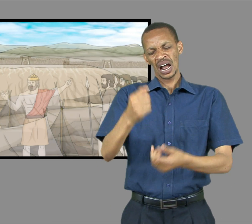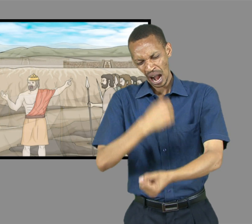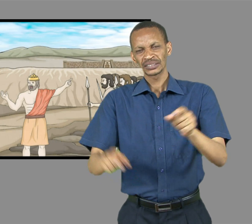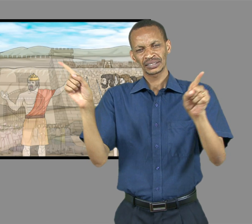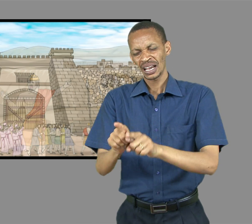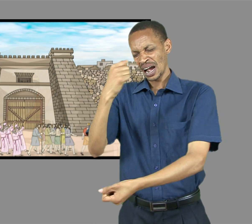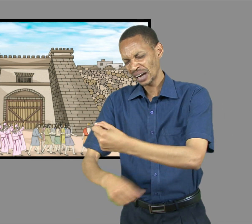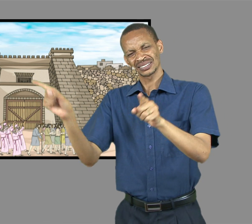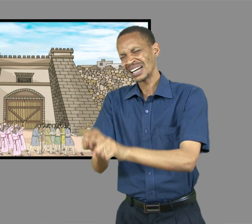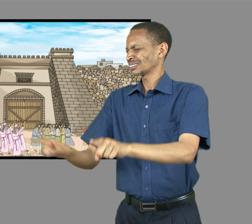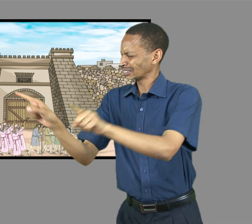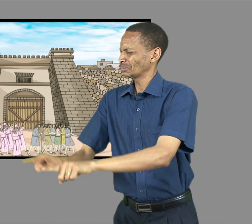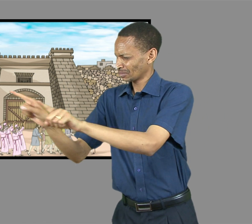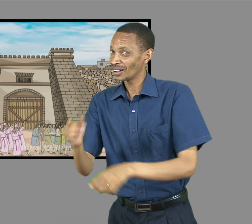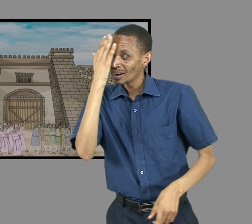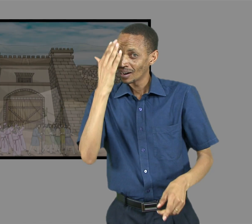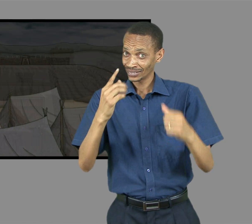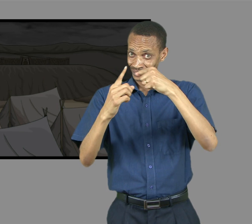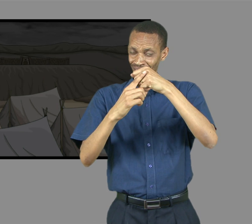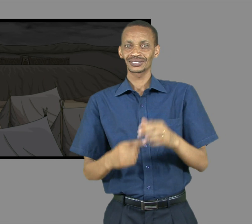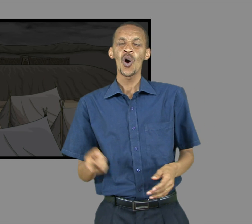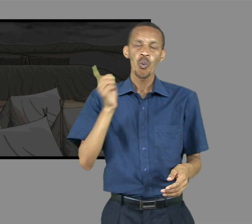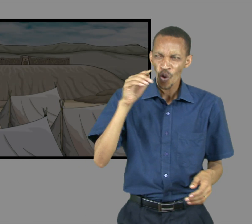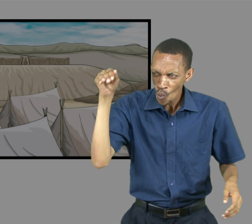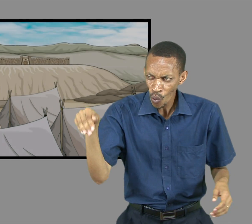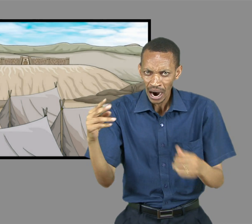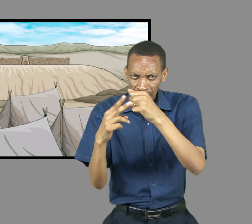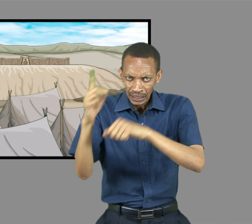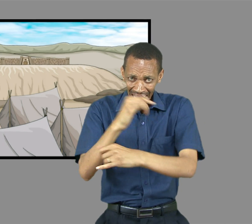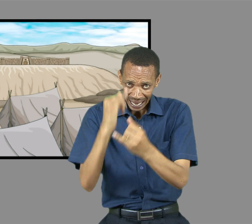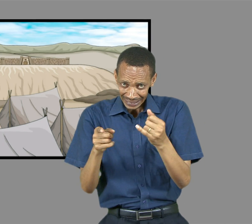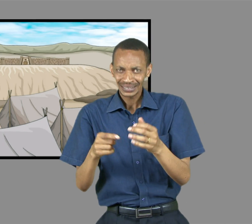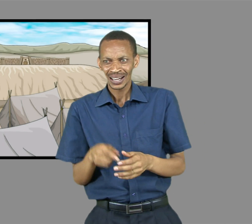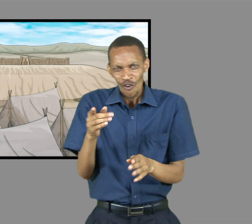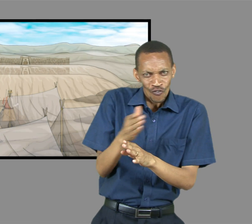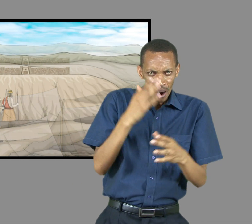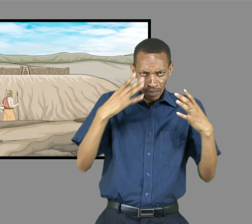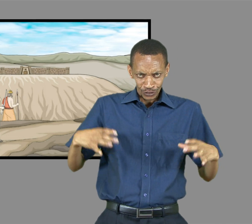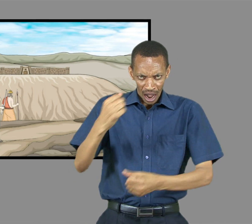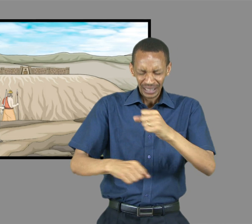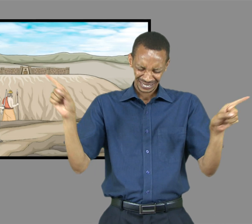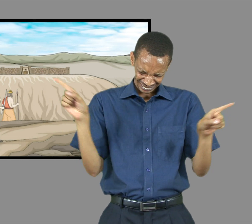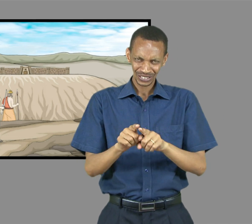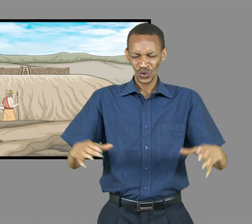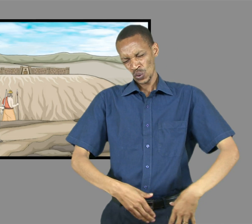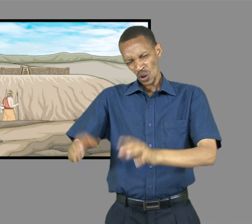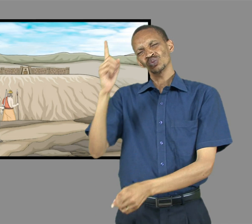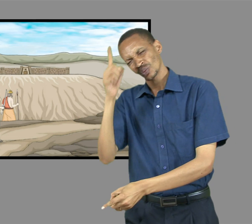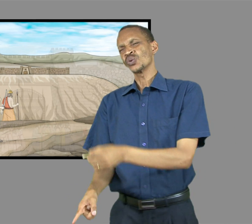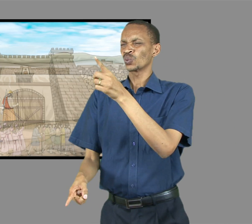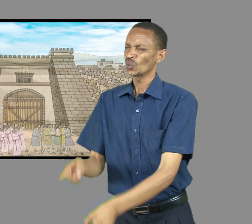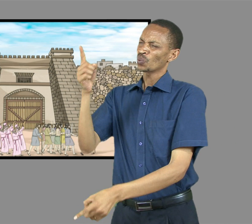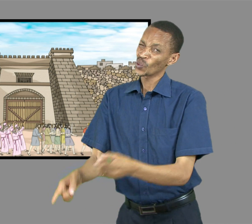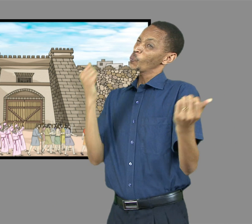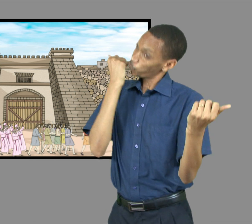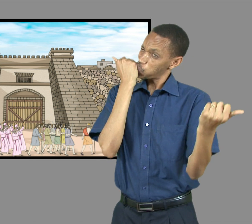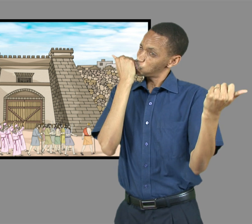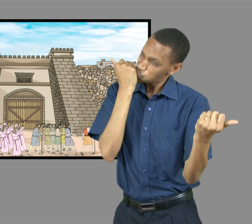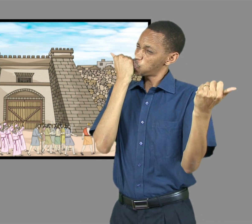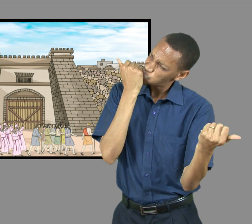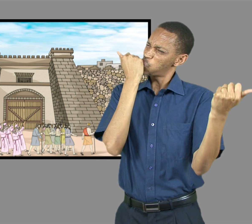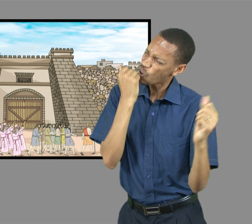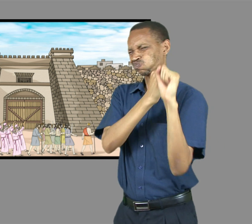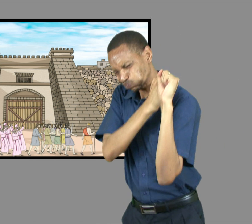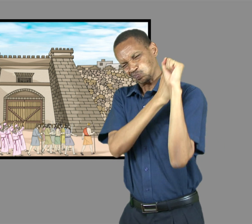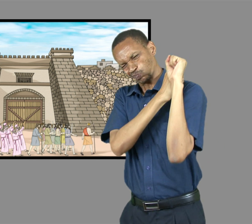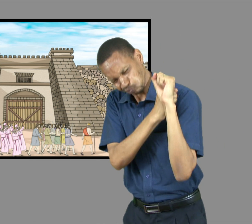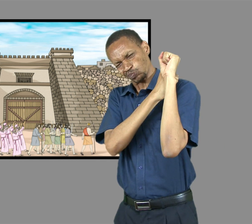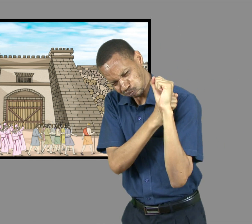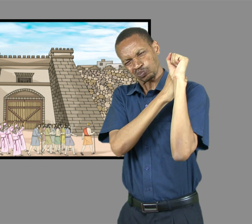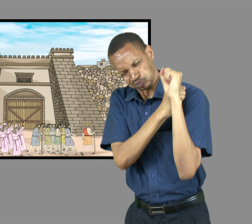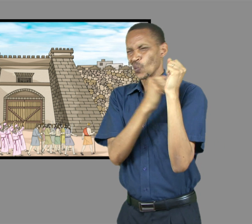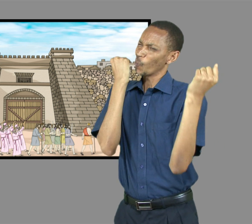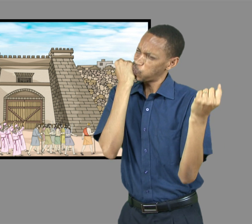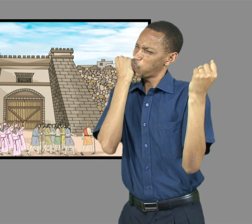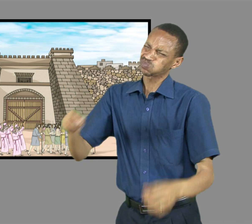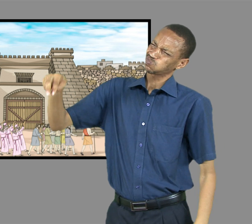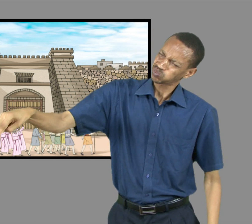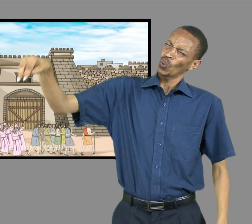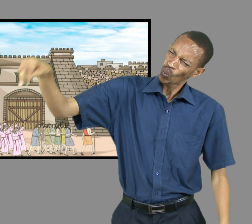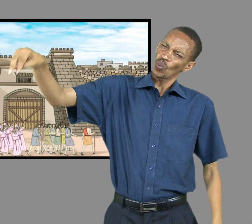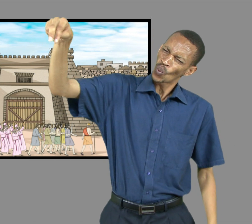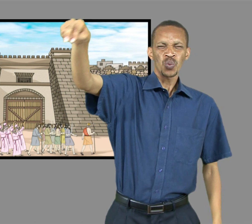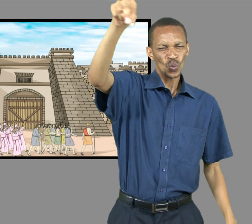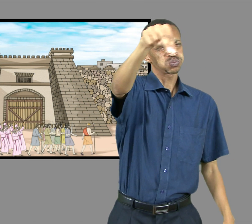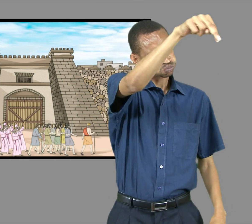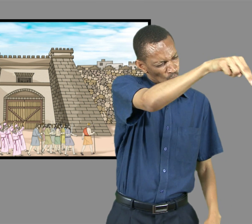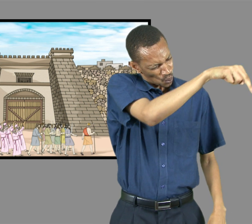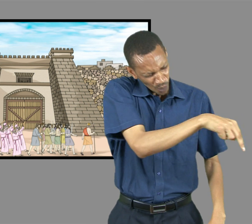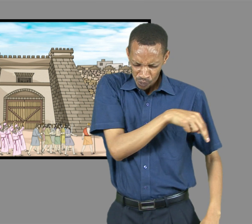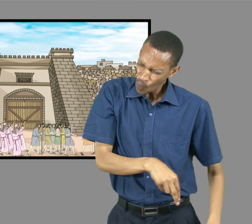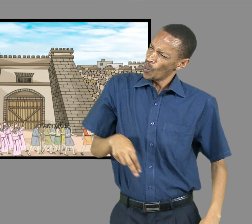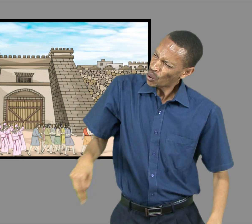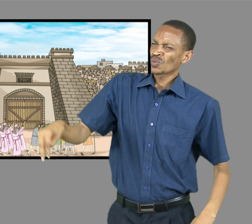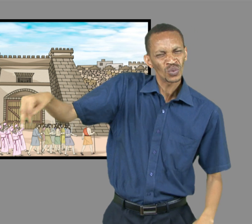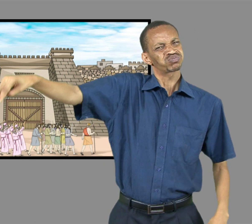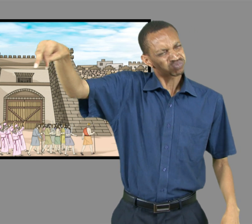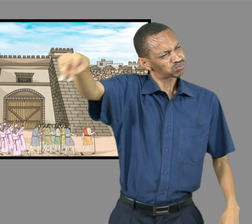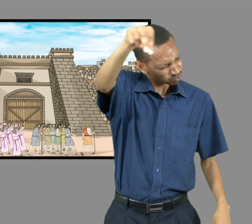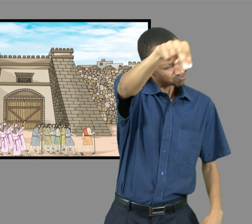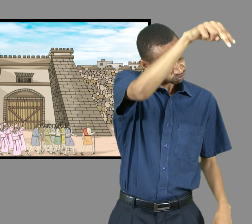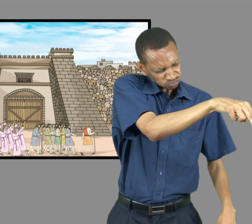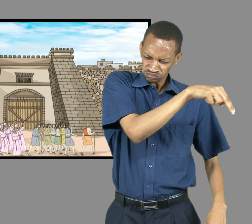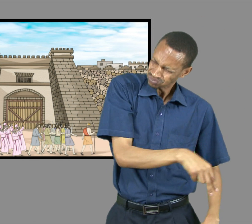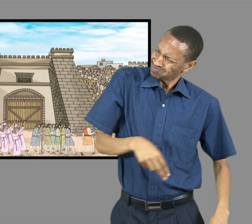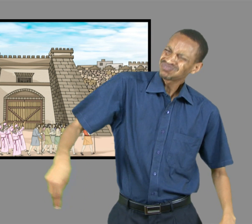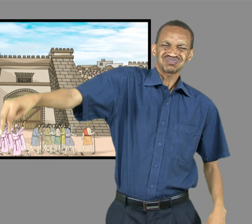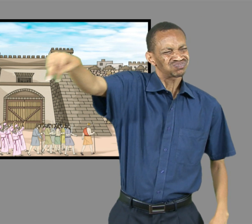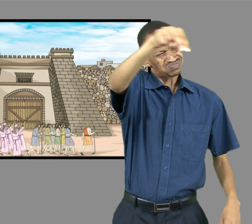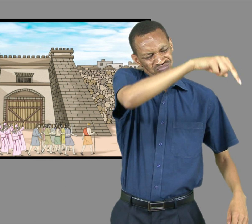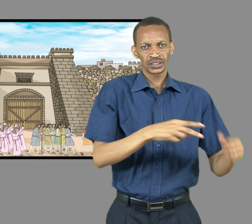They did this for six days. Then on the seventh day, they got up at dawn and marched around the city seven times in the same manner.